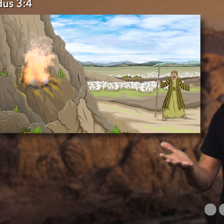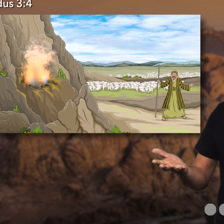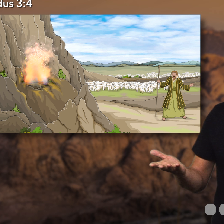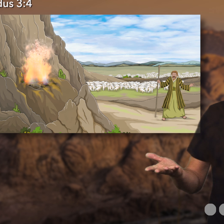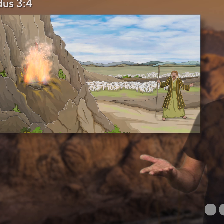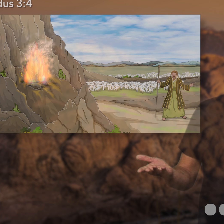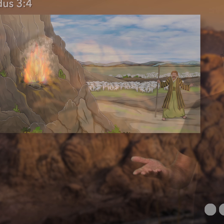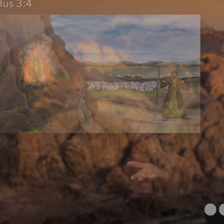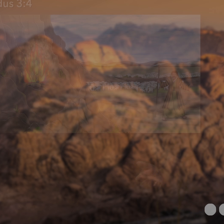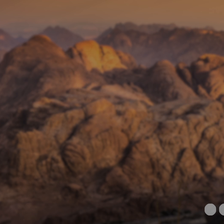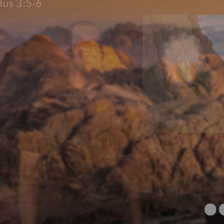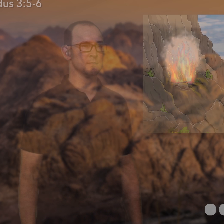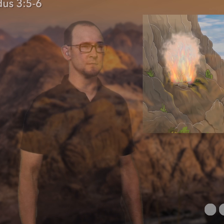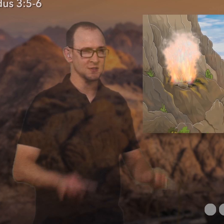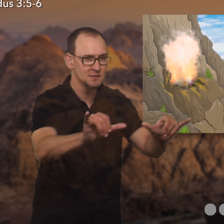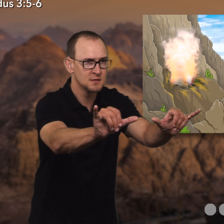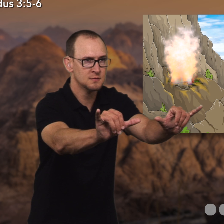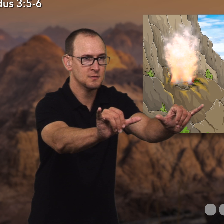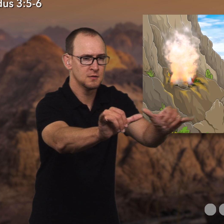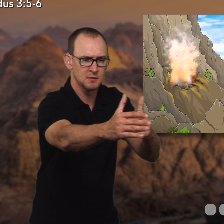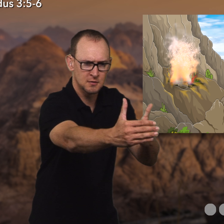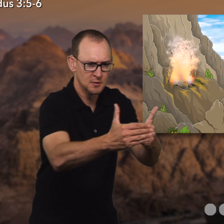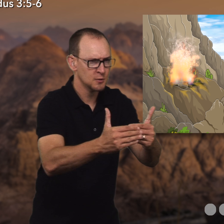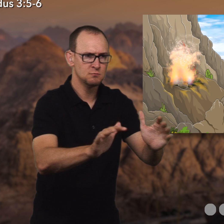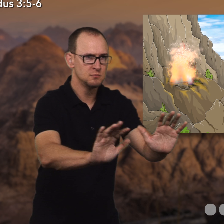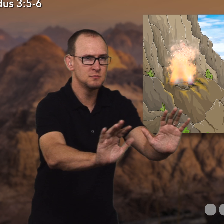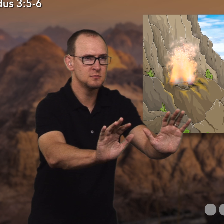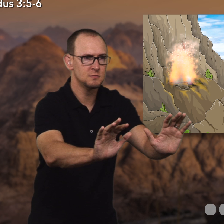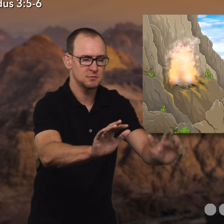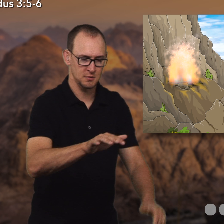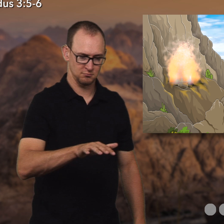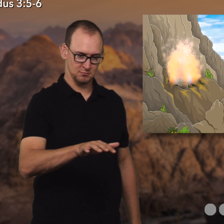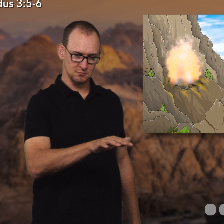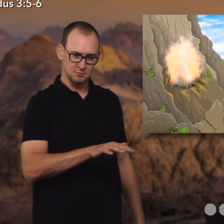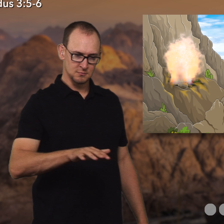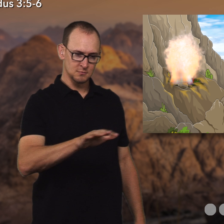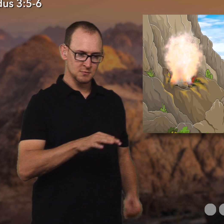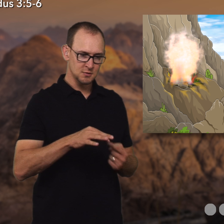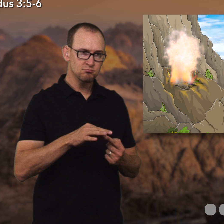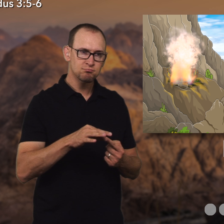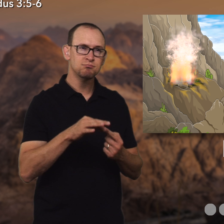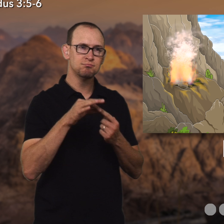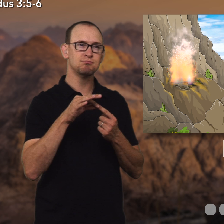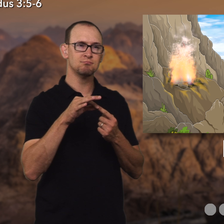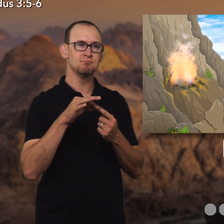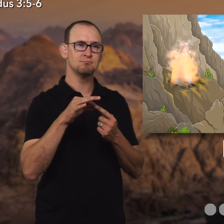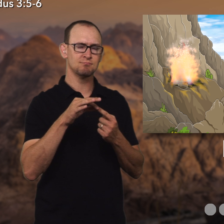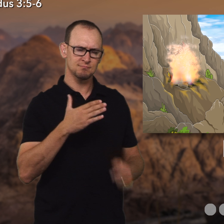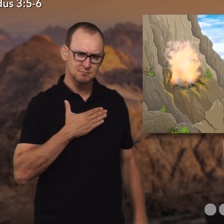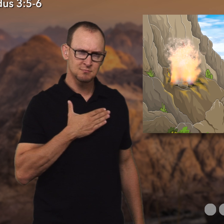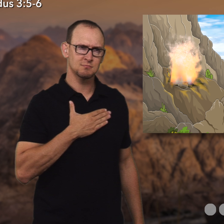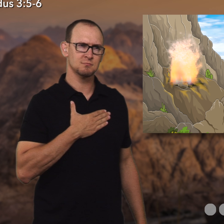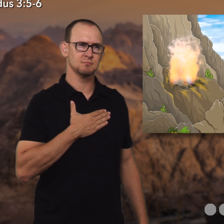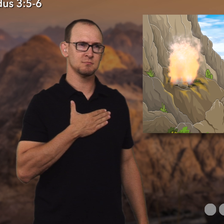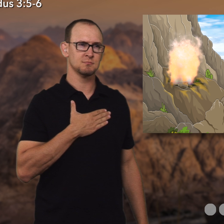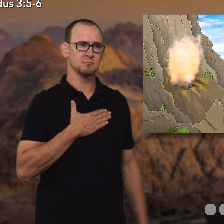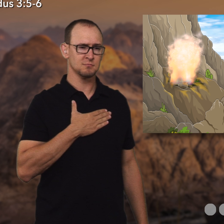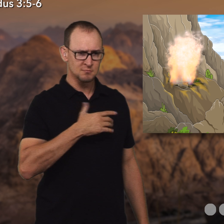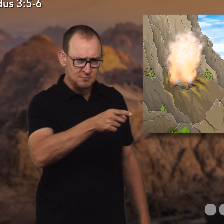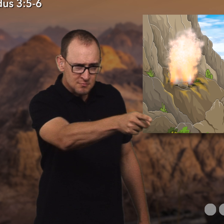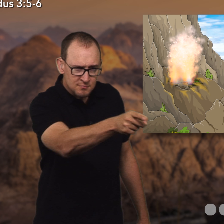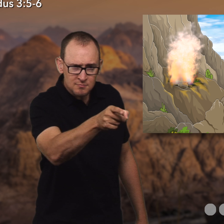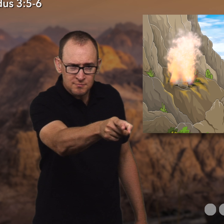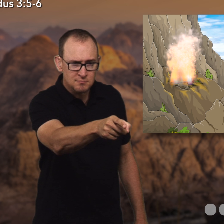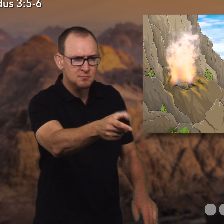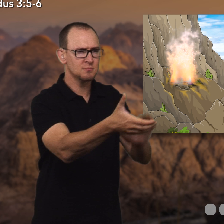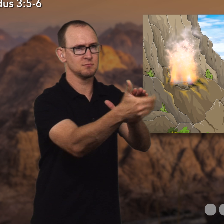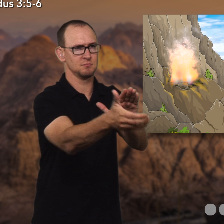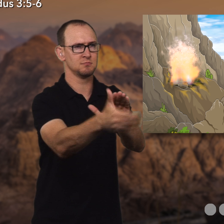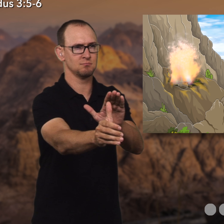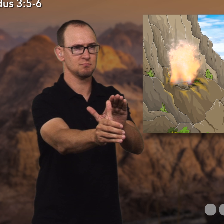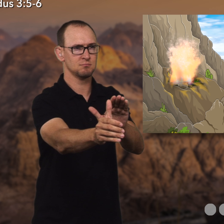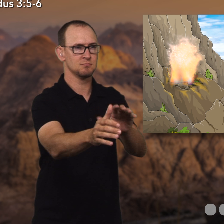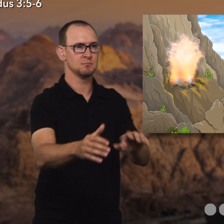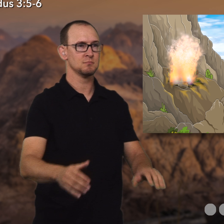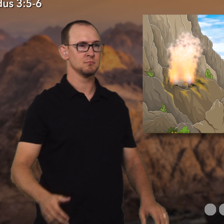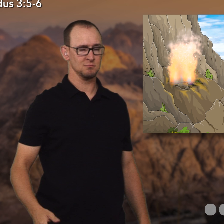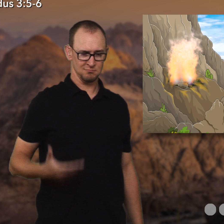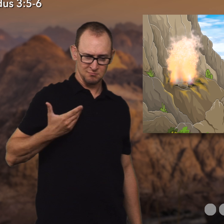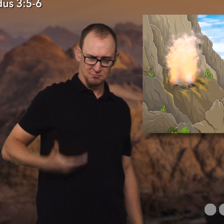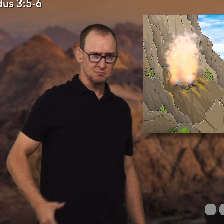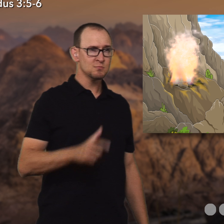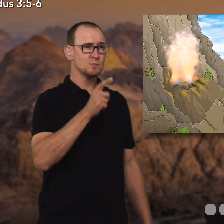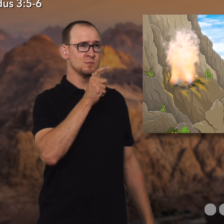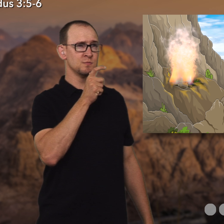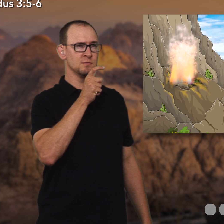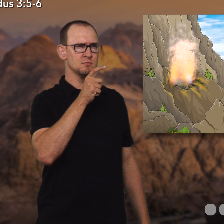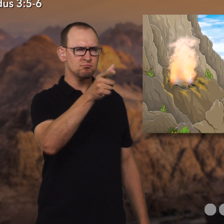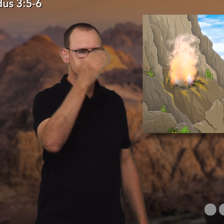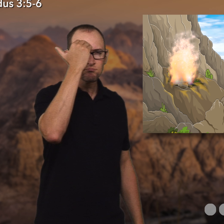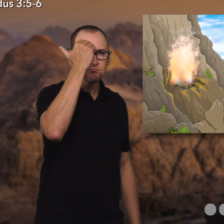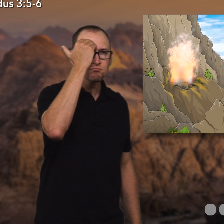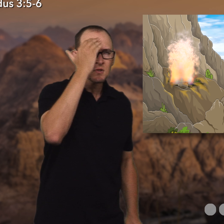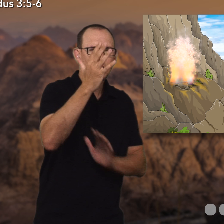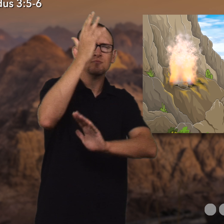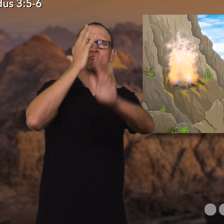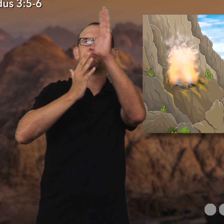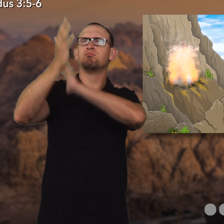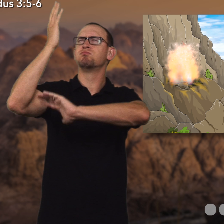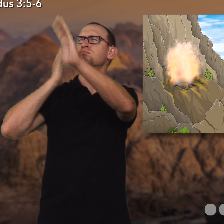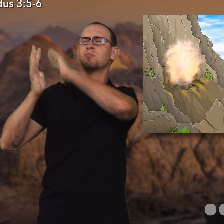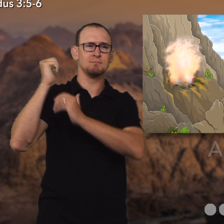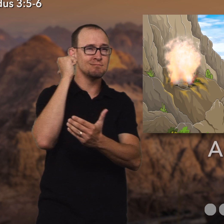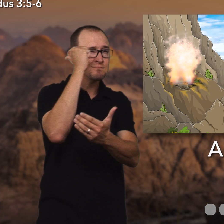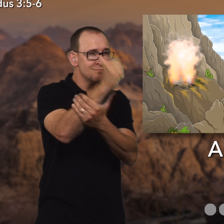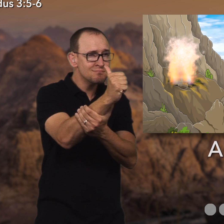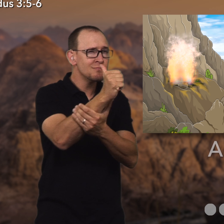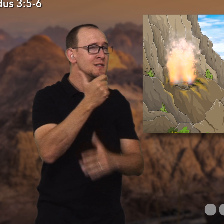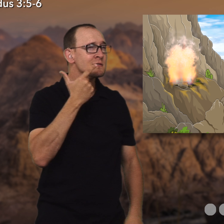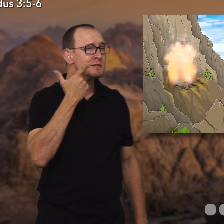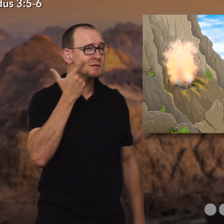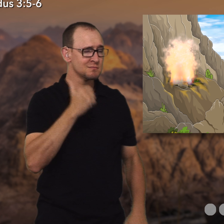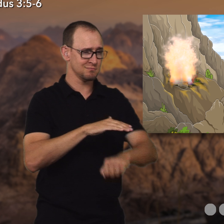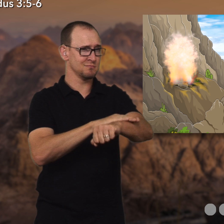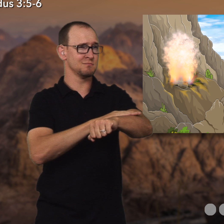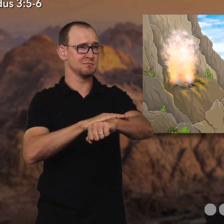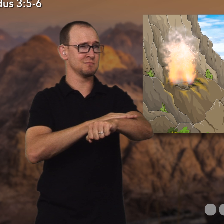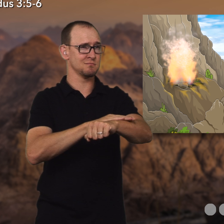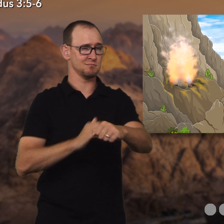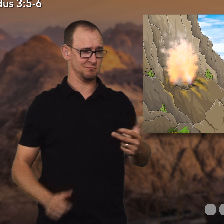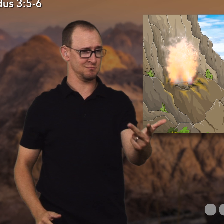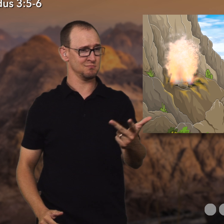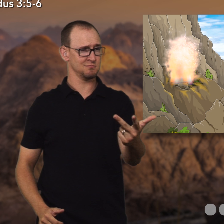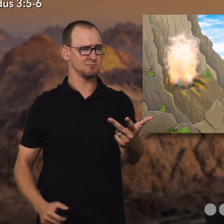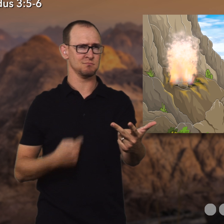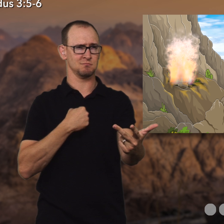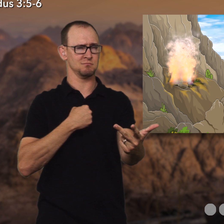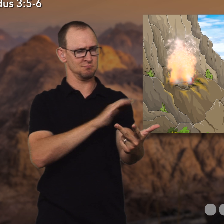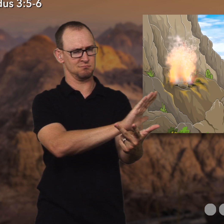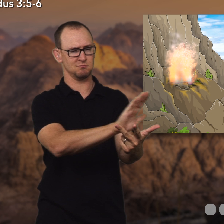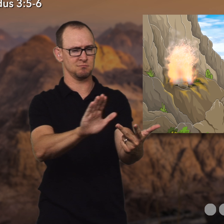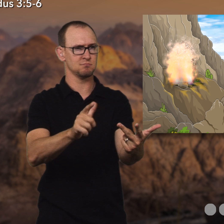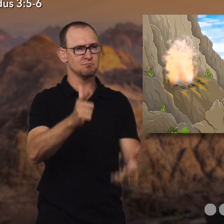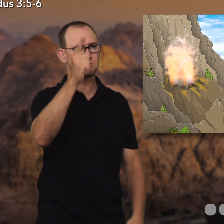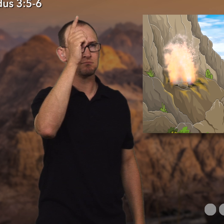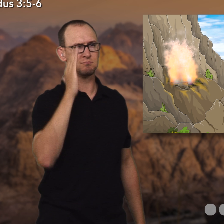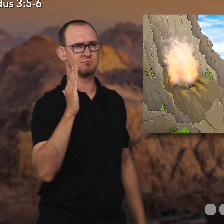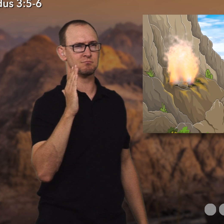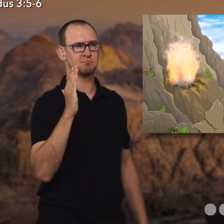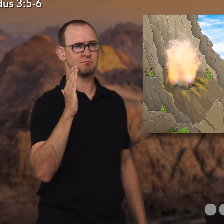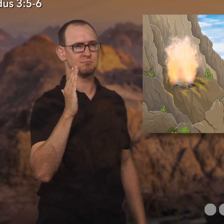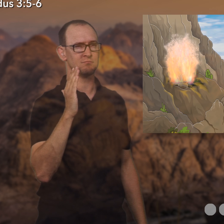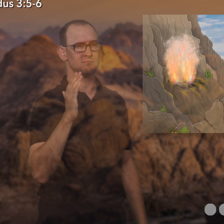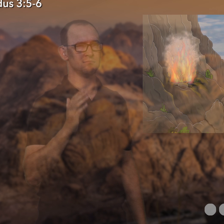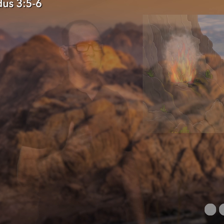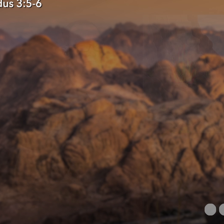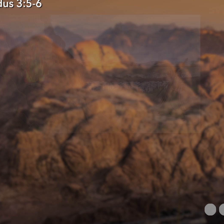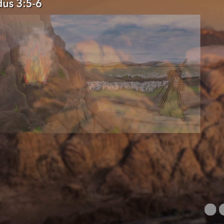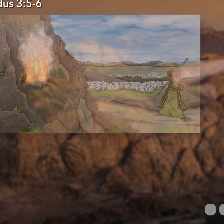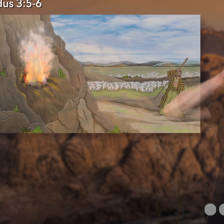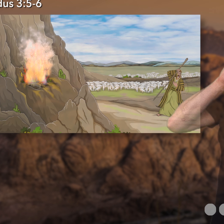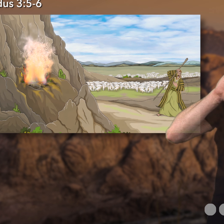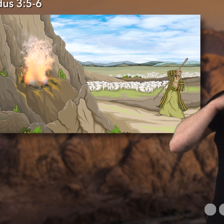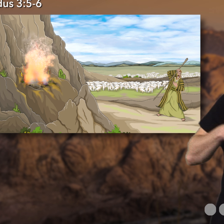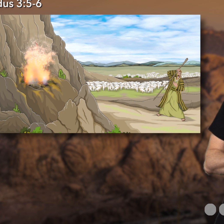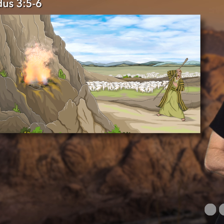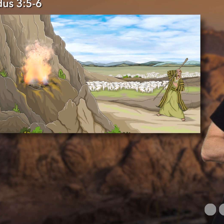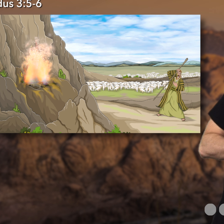“Do not come any closer,” God said. “Take off your sandals, for the place where you are standing is holy ground.” Then He said, “I am the God of your father, the God of Abraham, the God of Isaac, and the God of Jacob.”